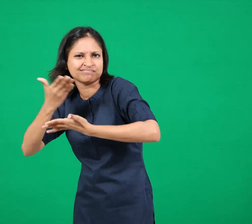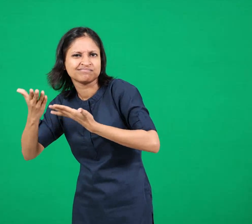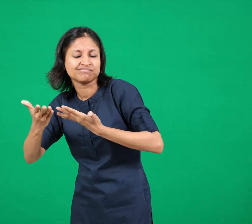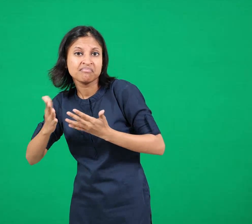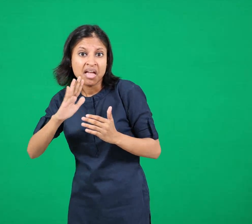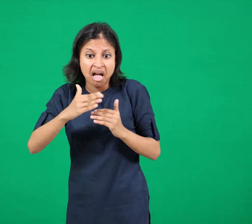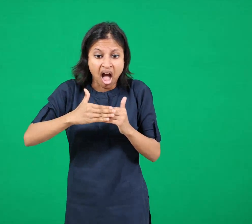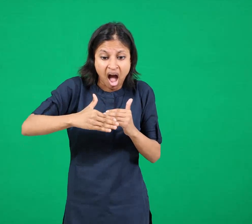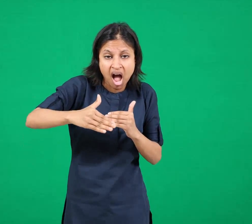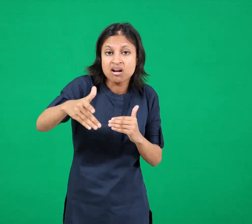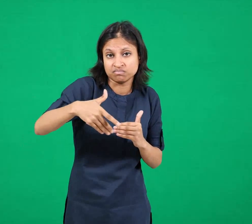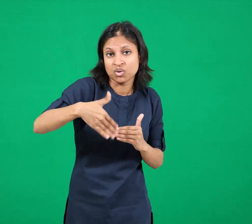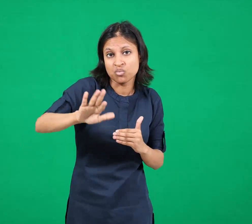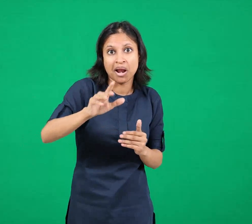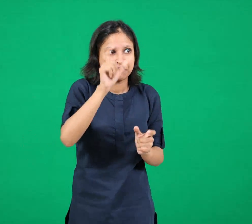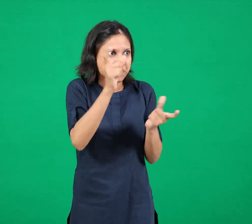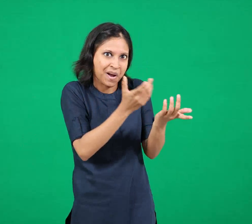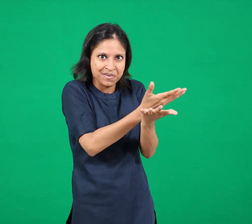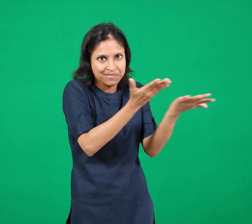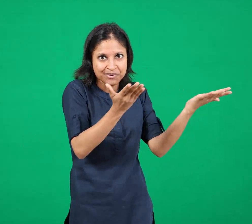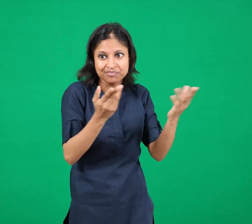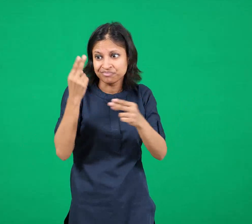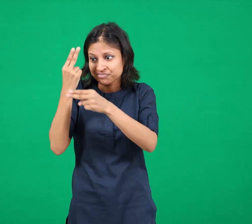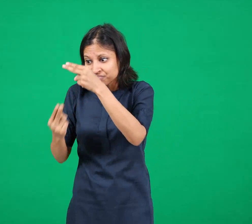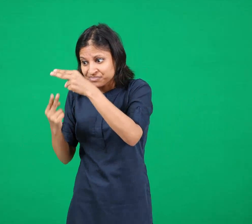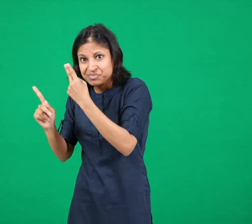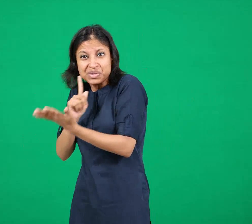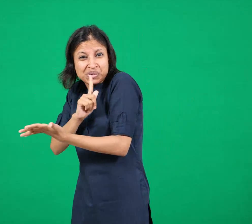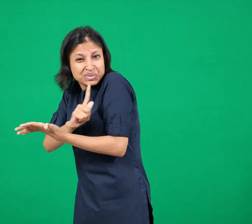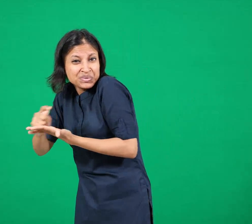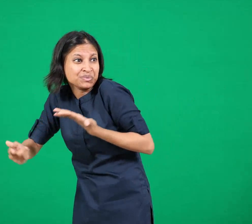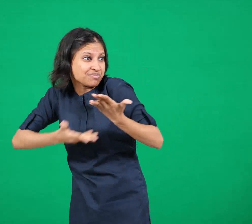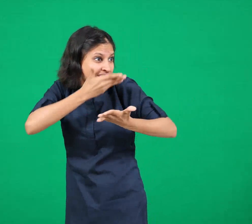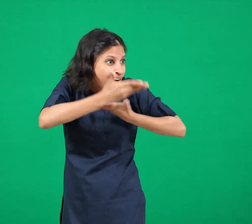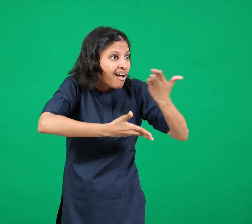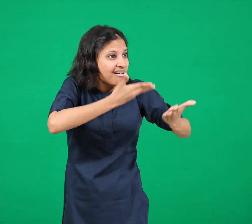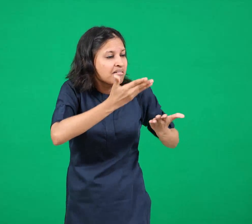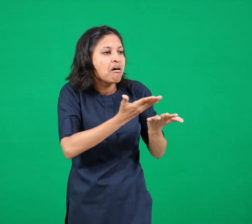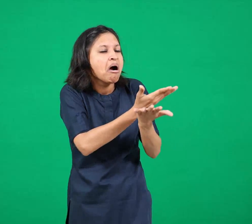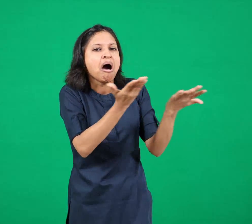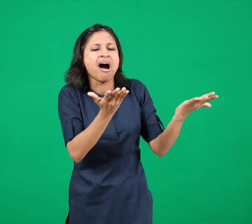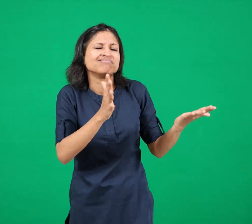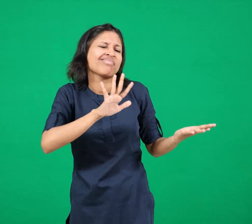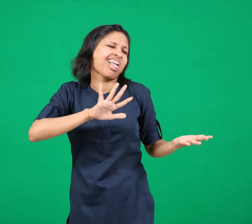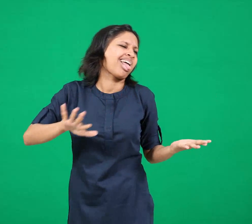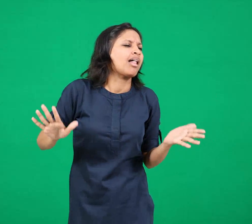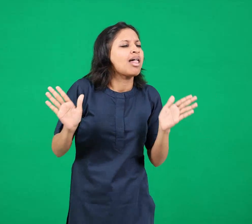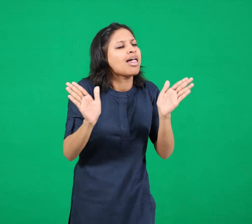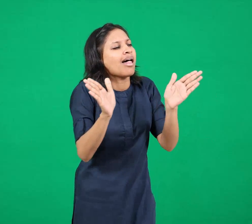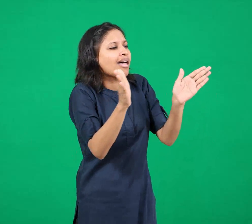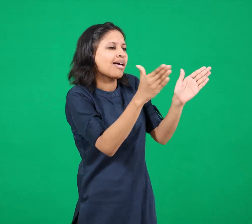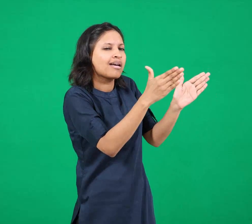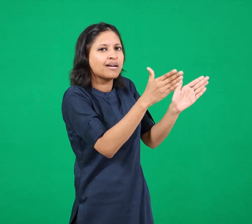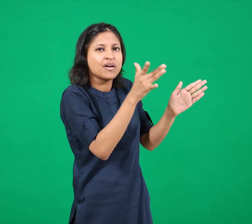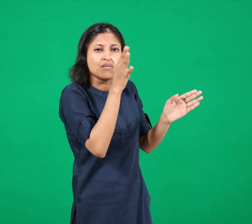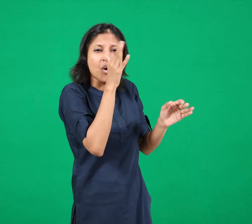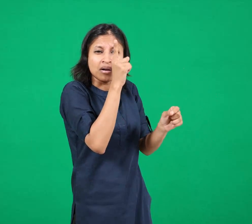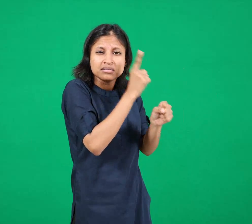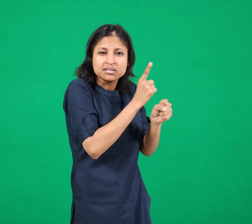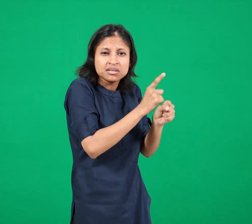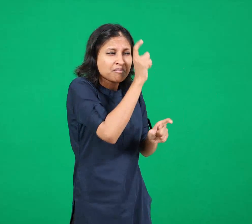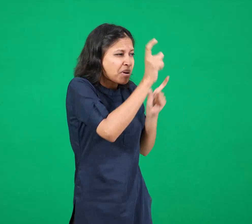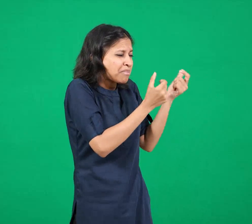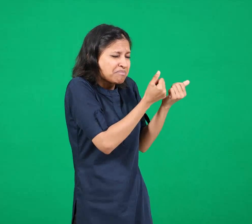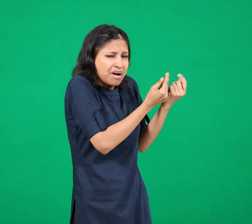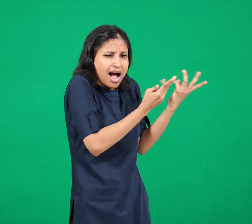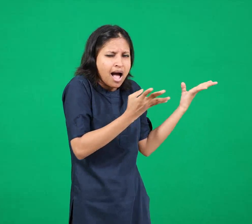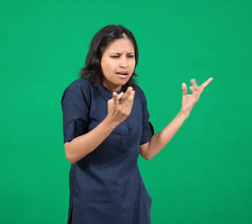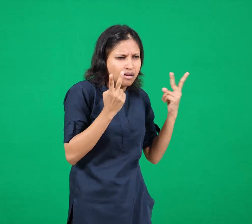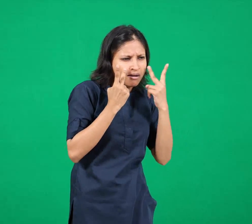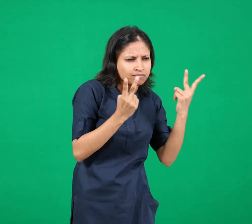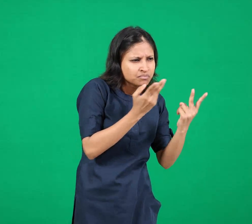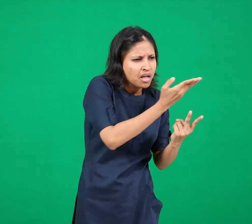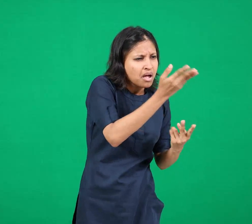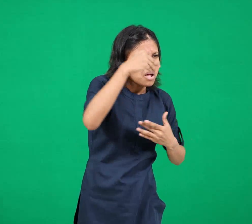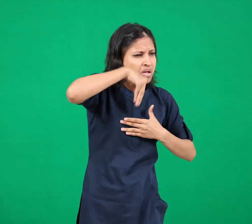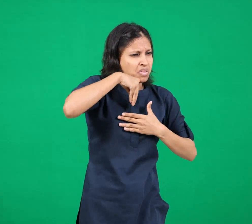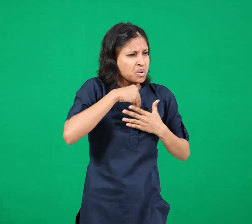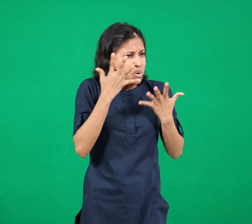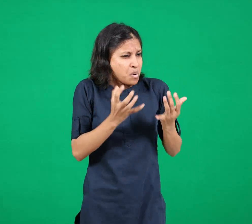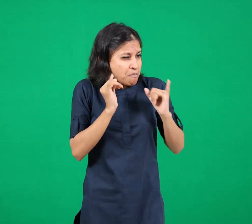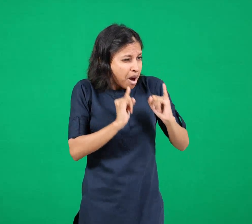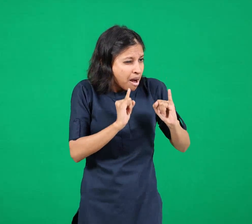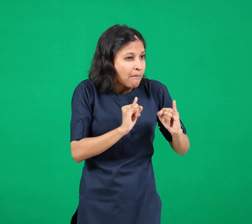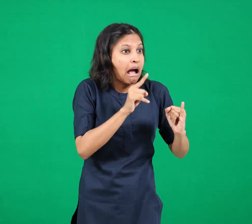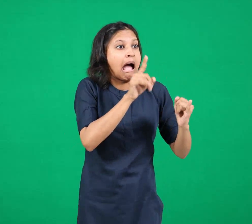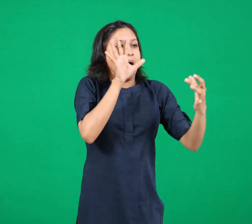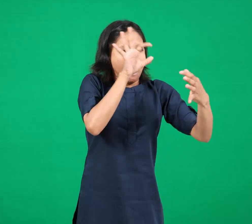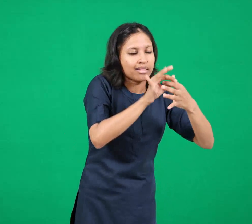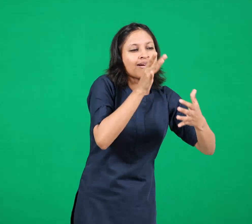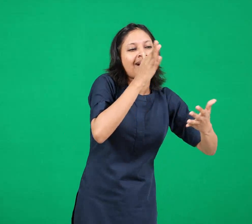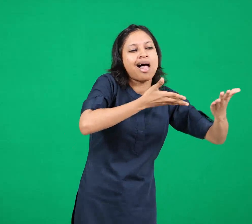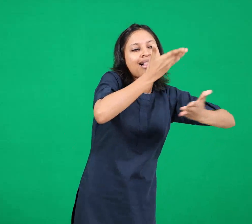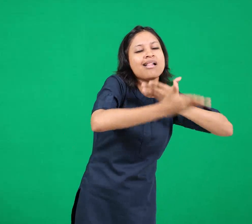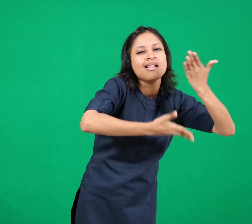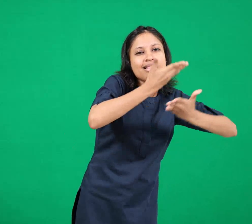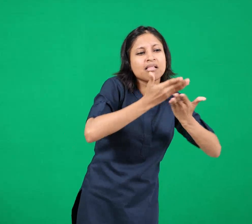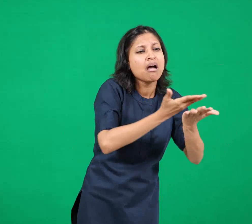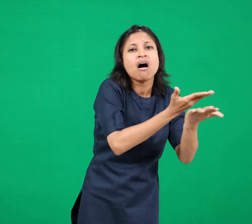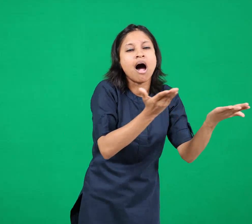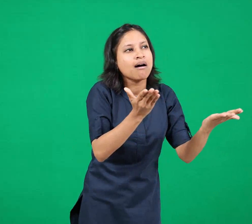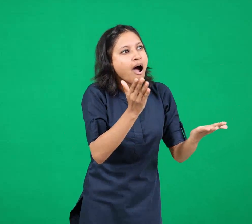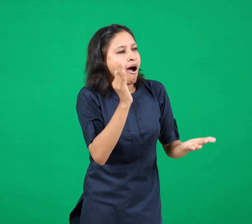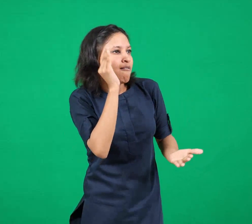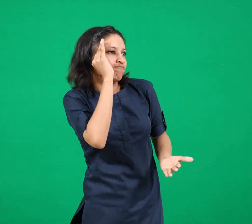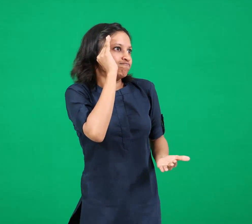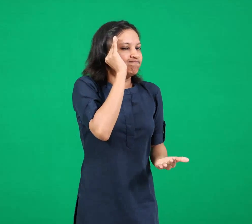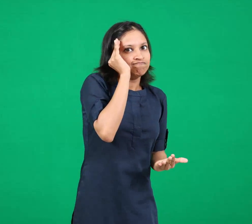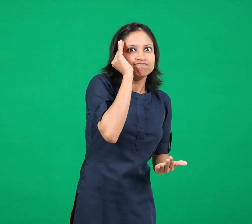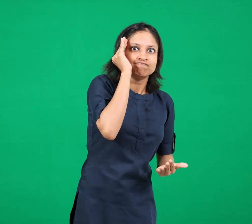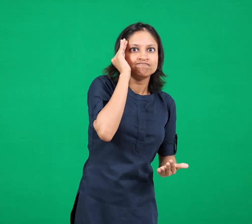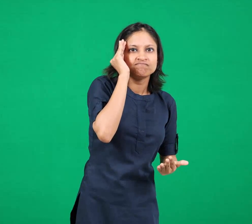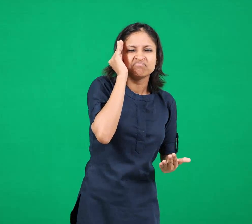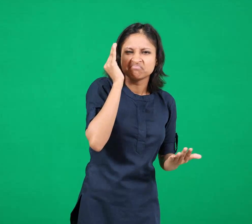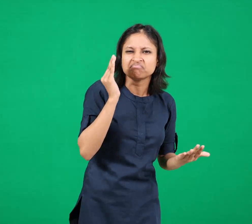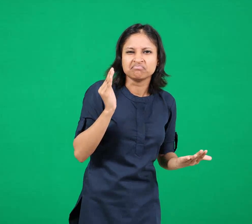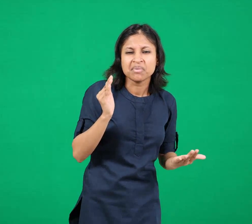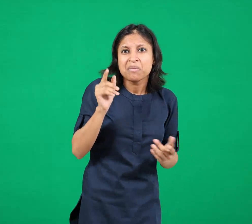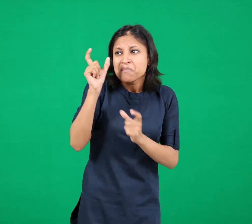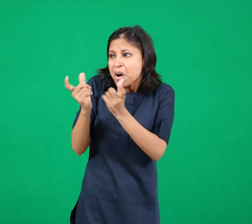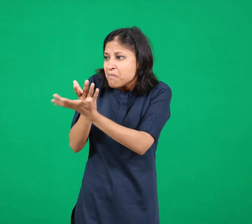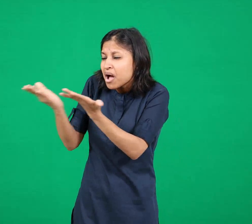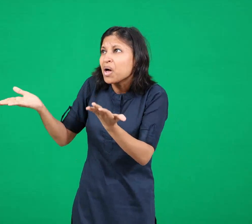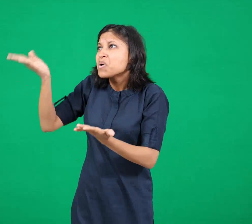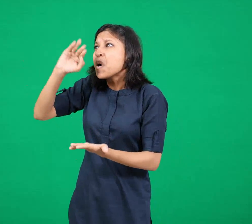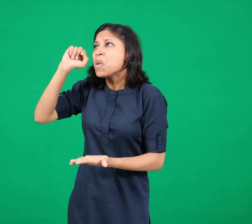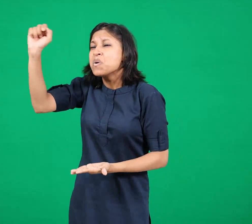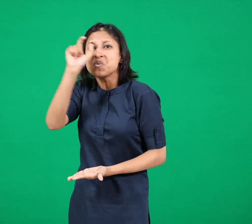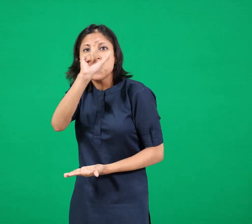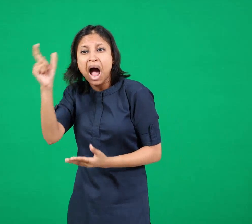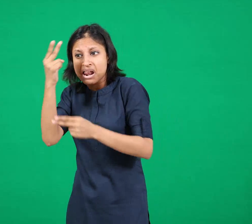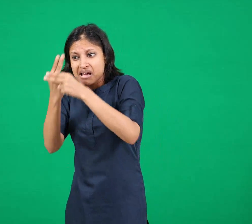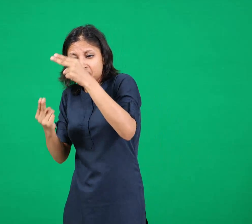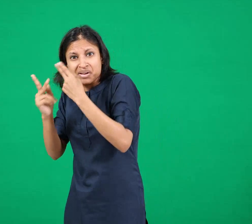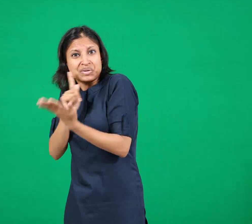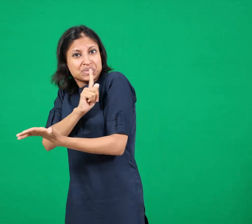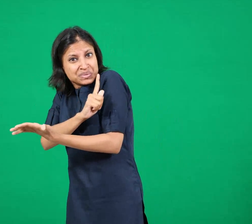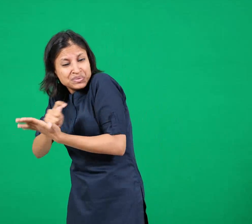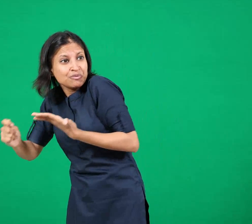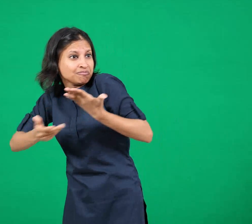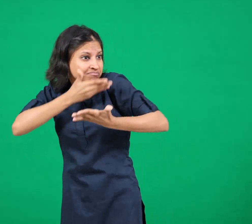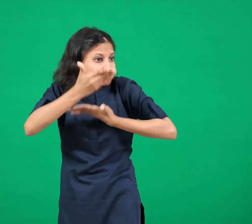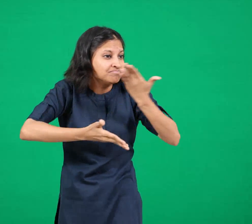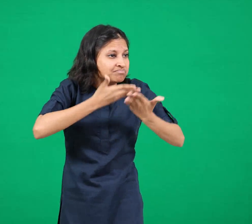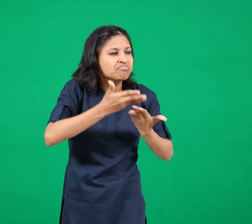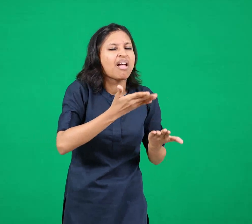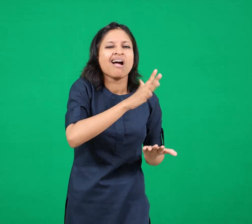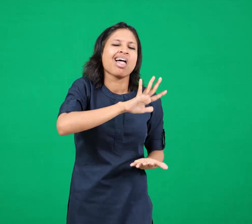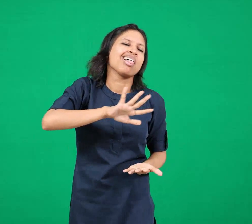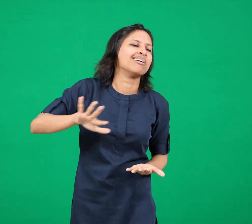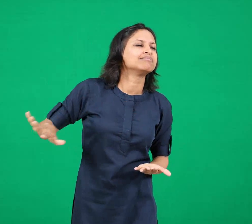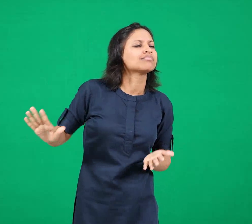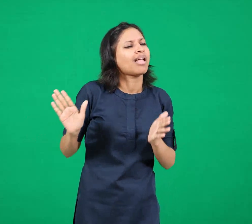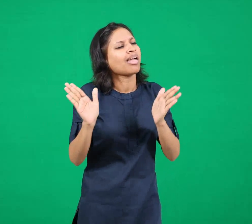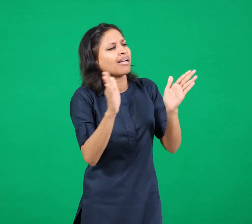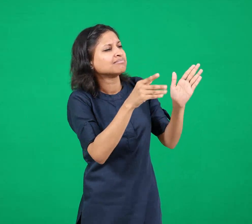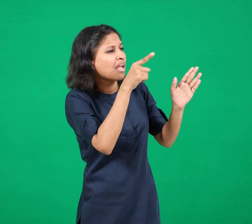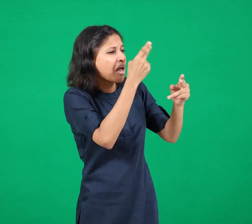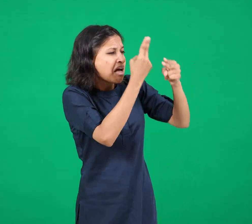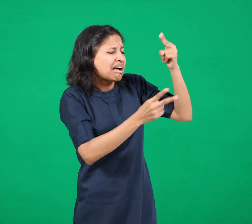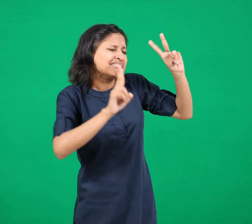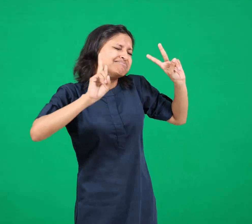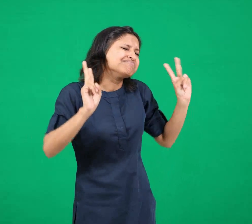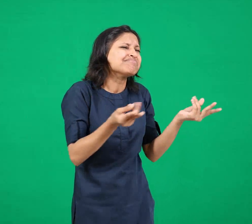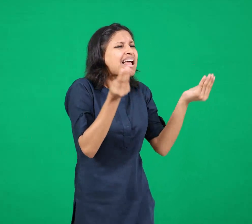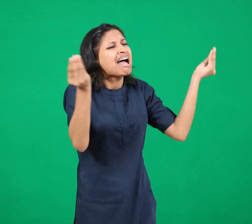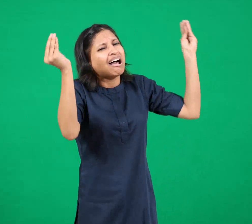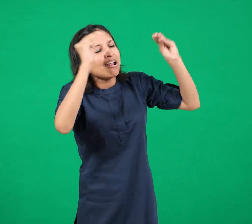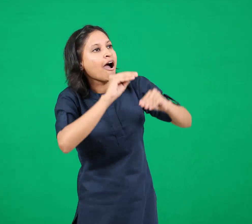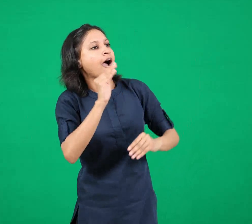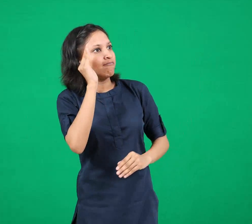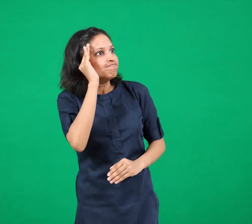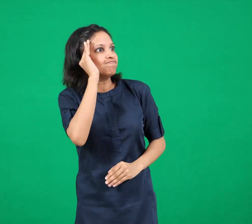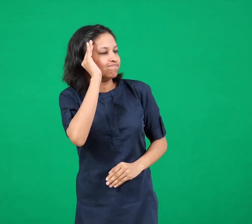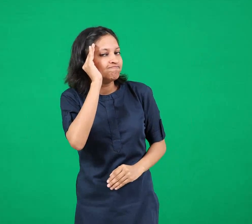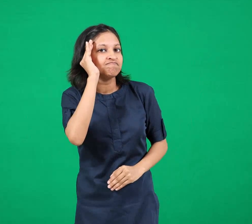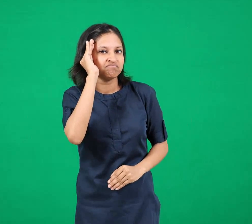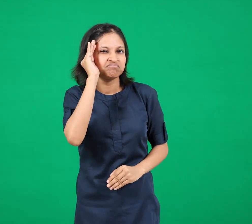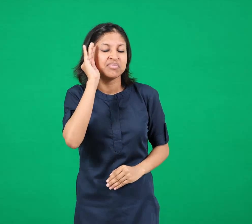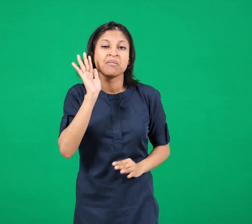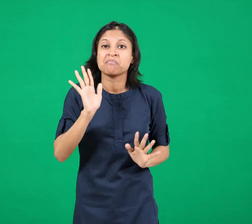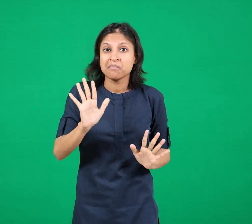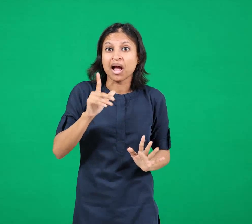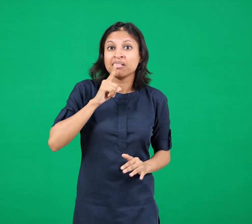For the time will come when men will not tolerate sound doctrine, but with itching ears they will gather around themselves teachers to suit their own desires.